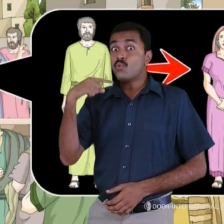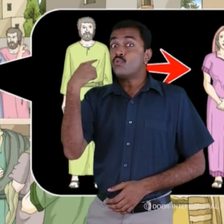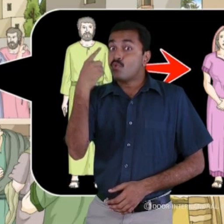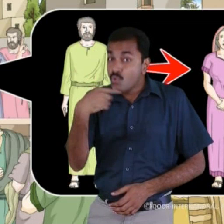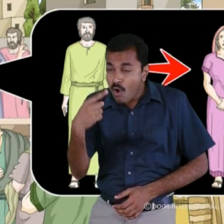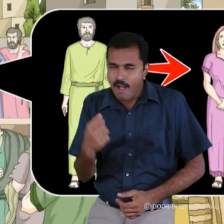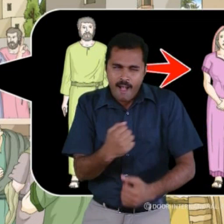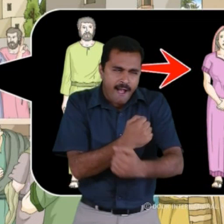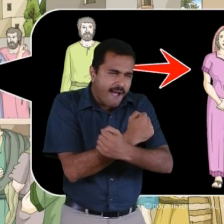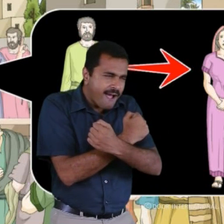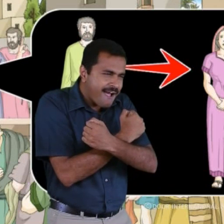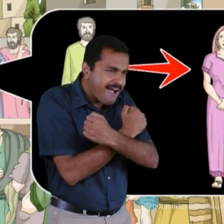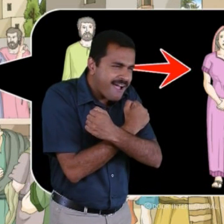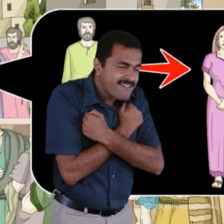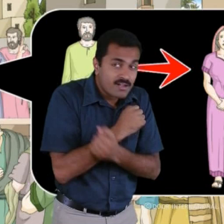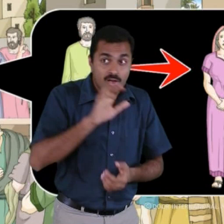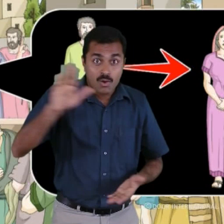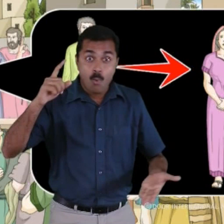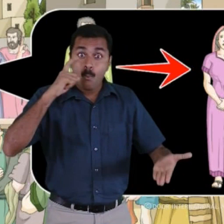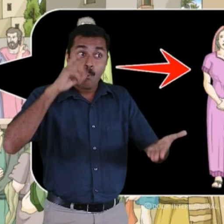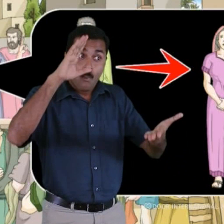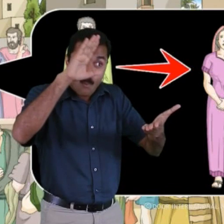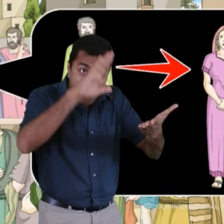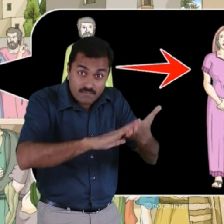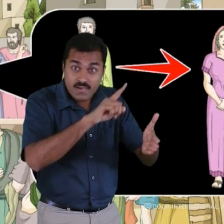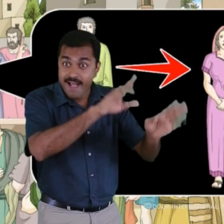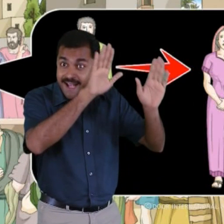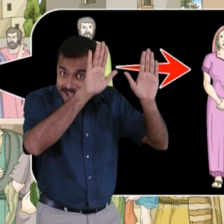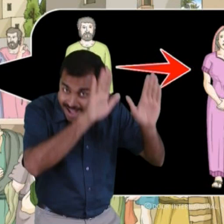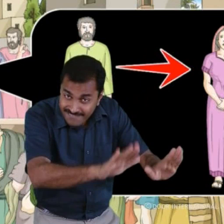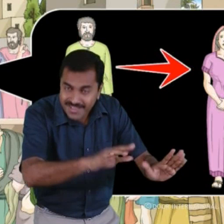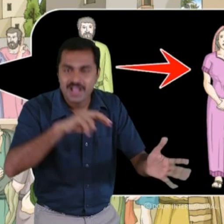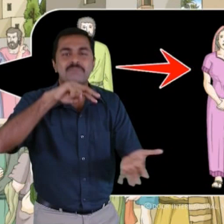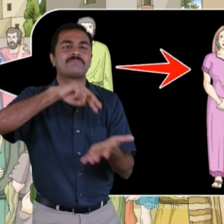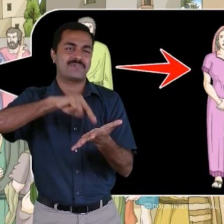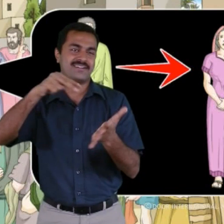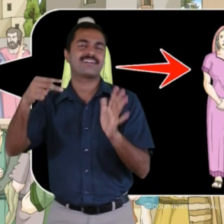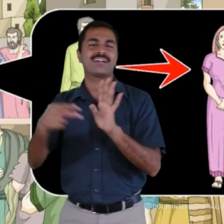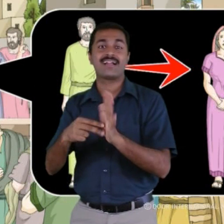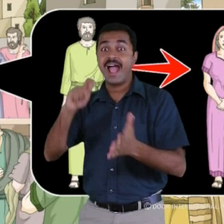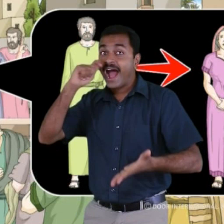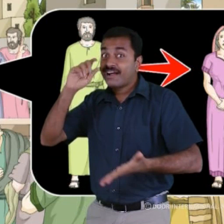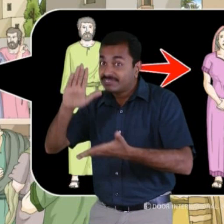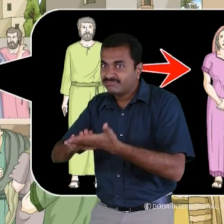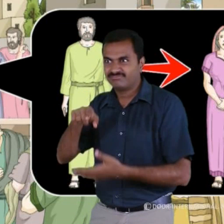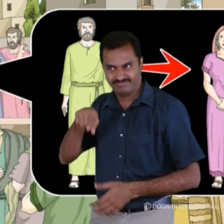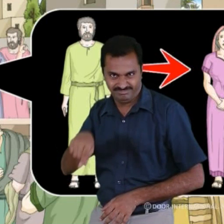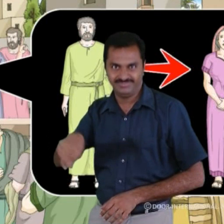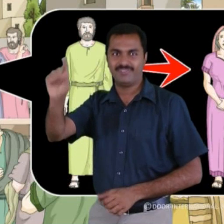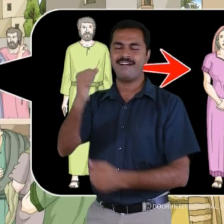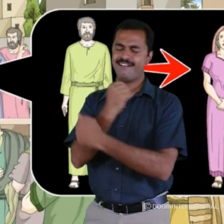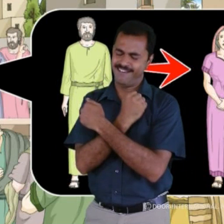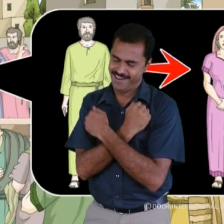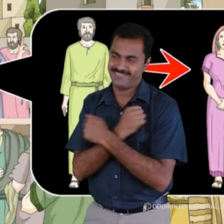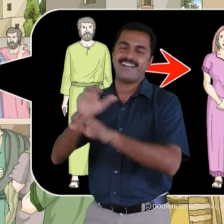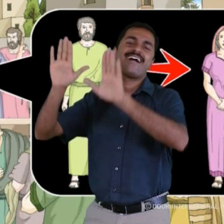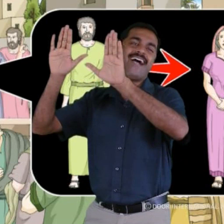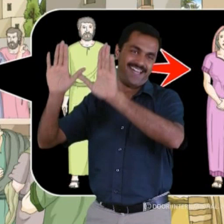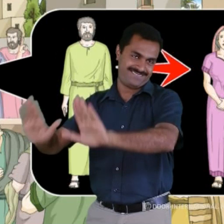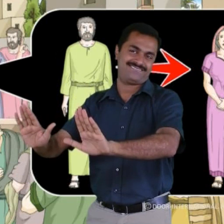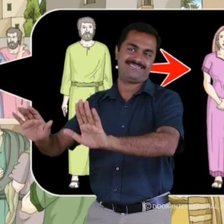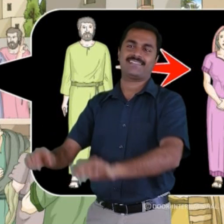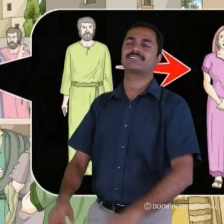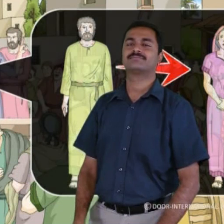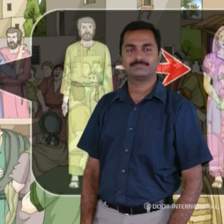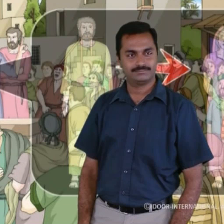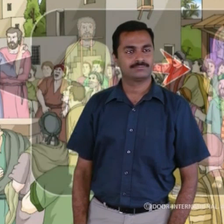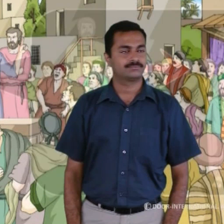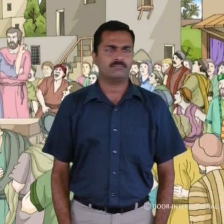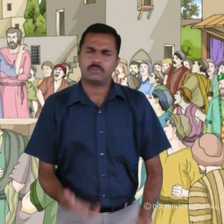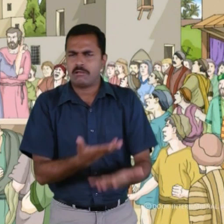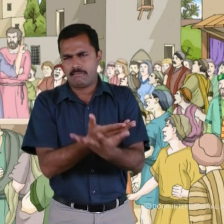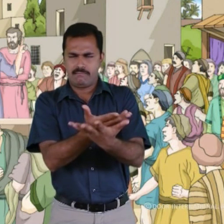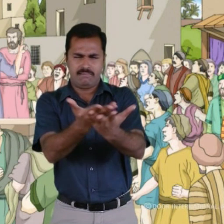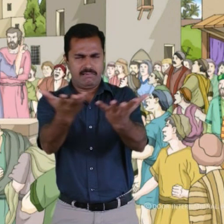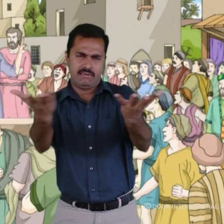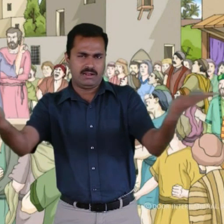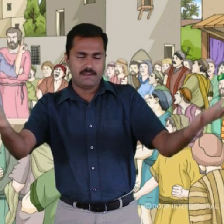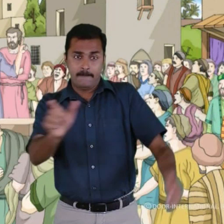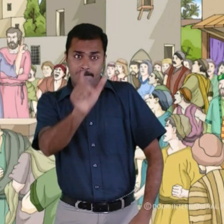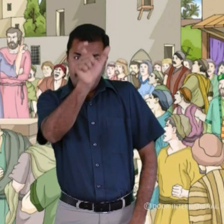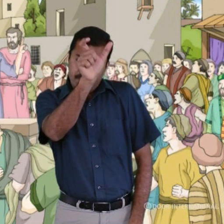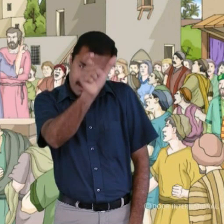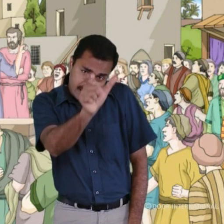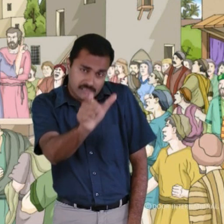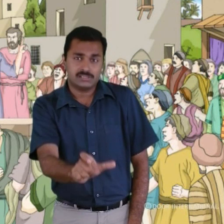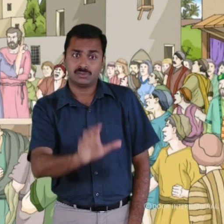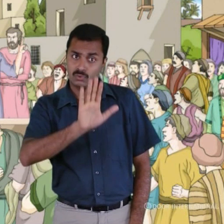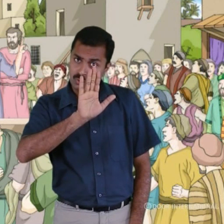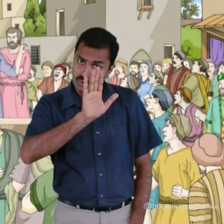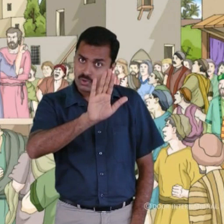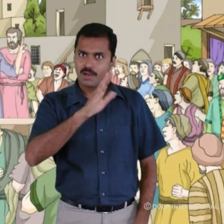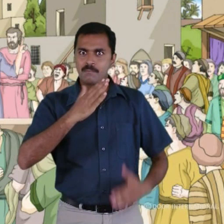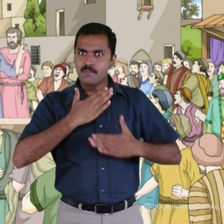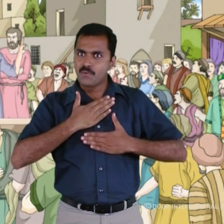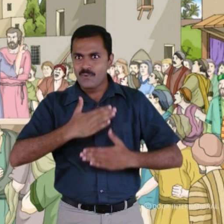He who loves his wife loves himself.